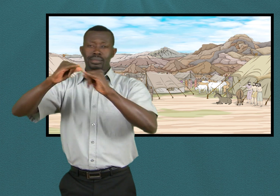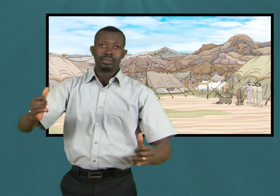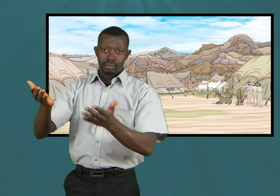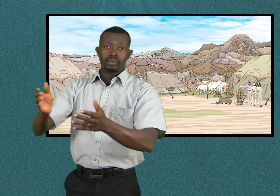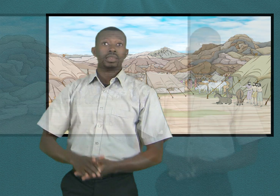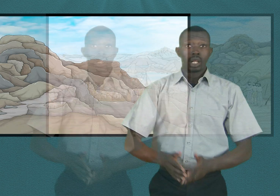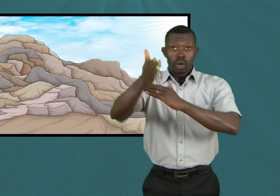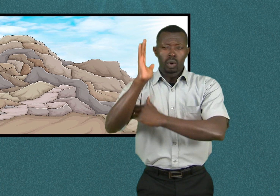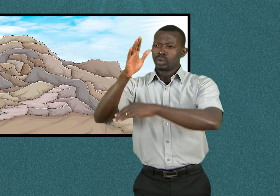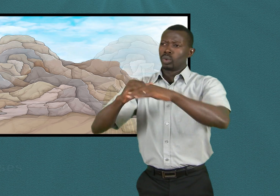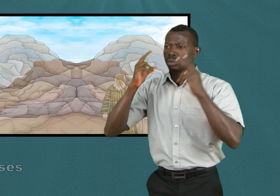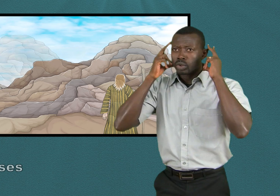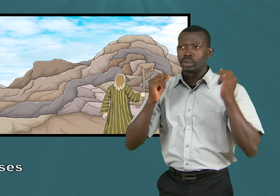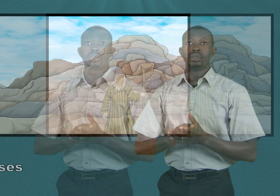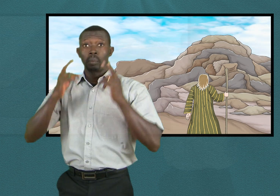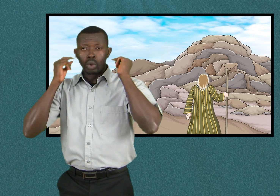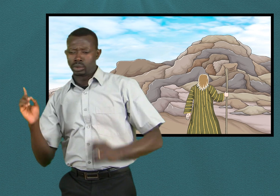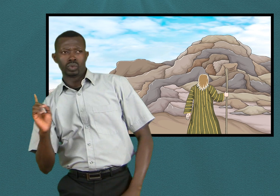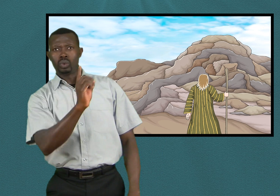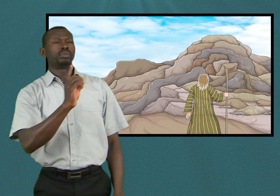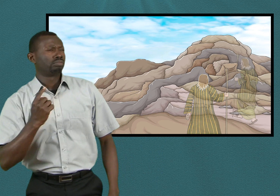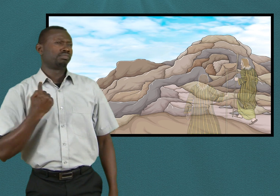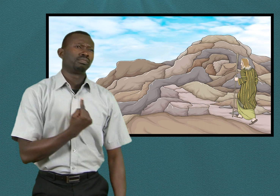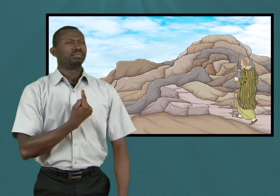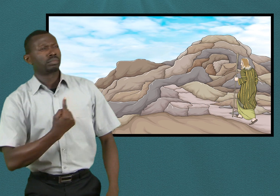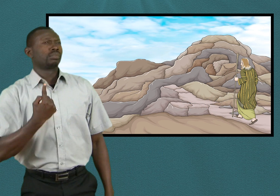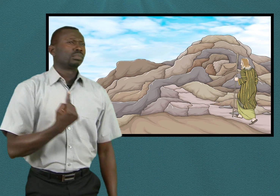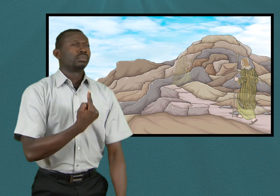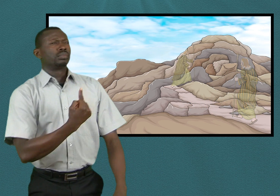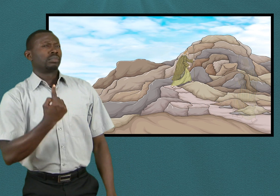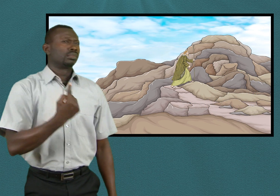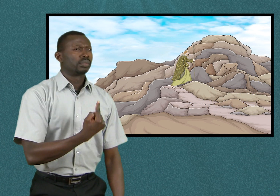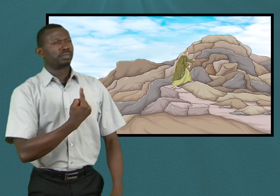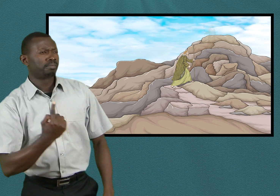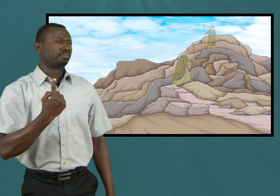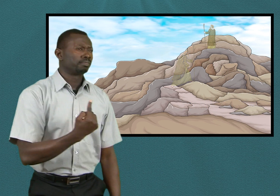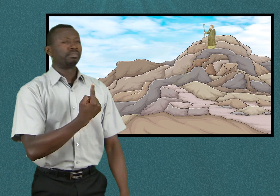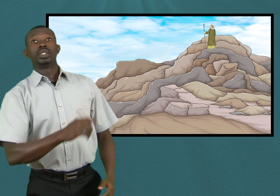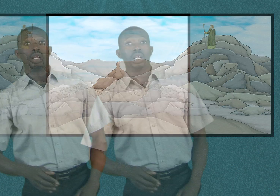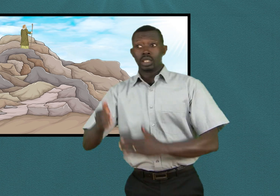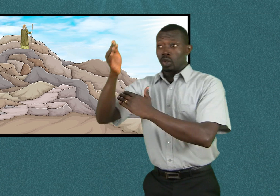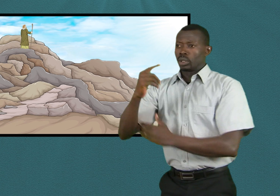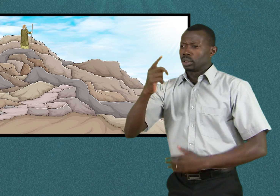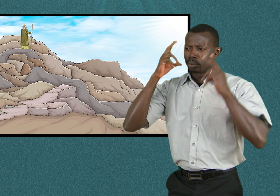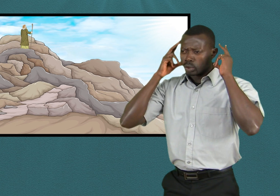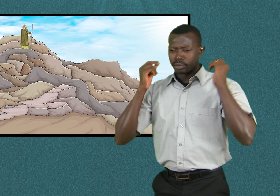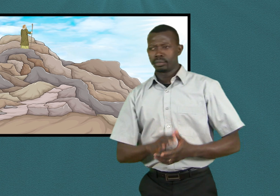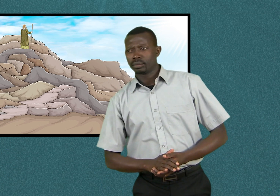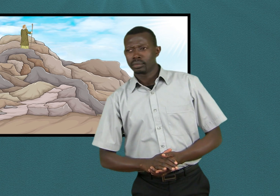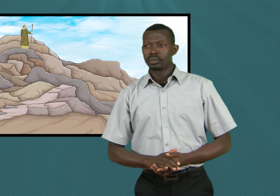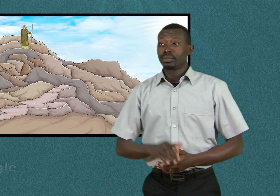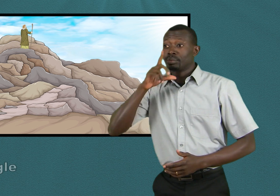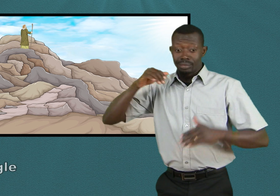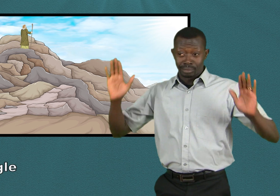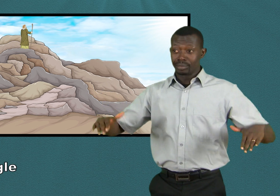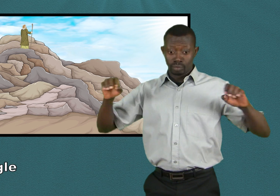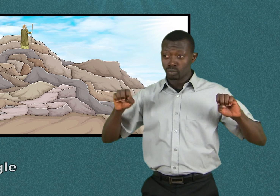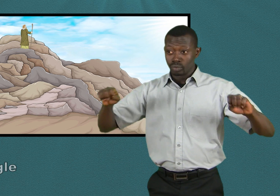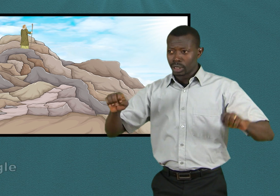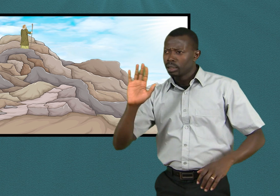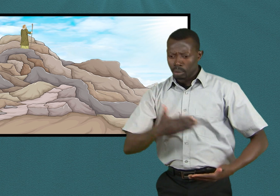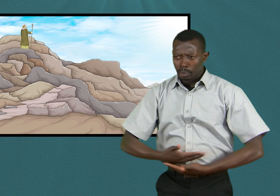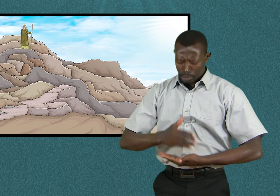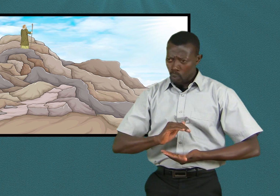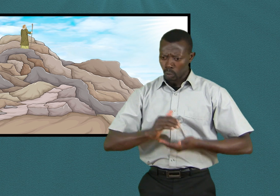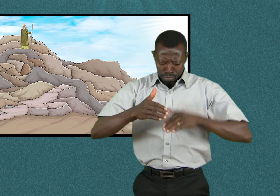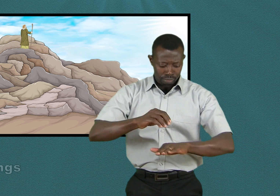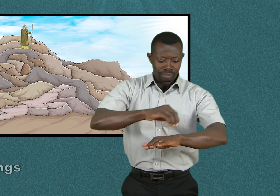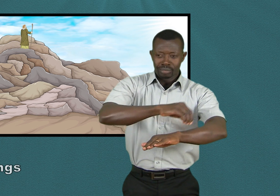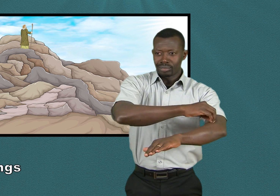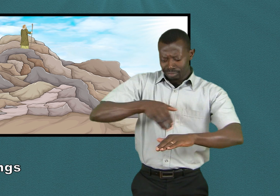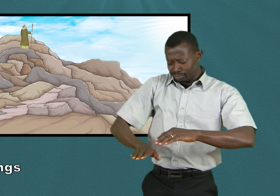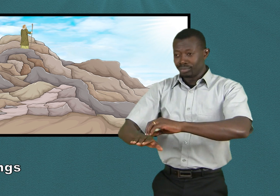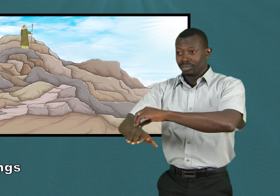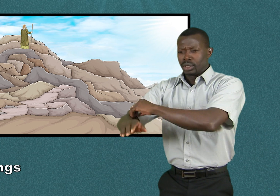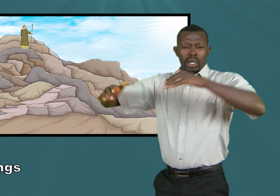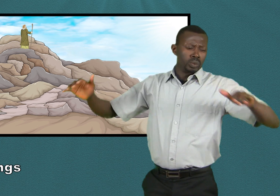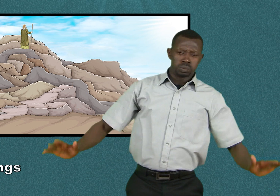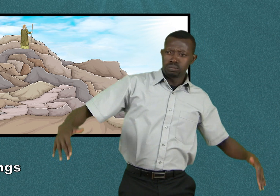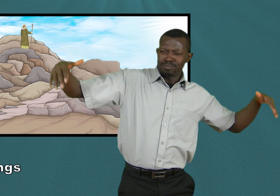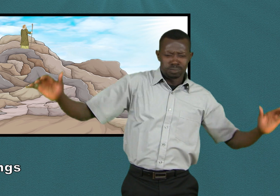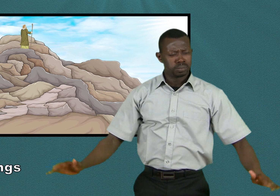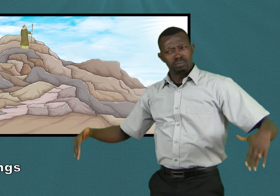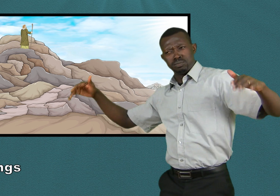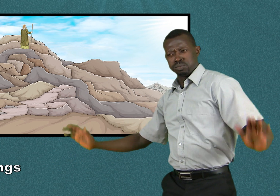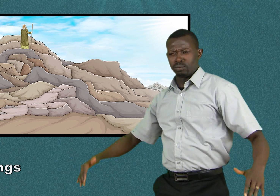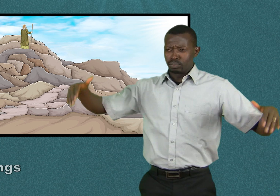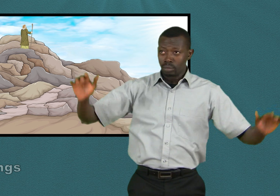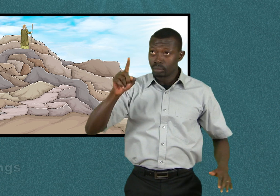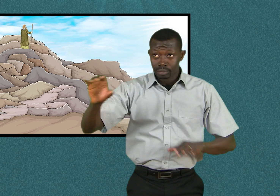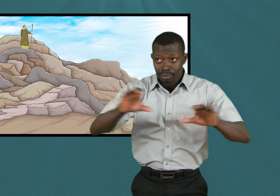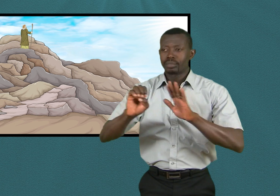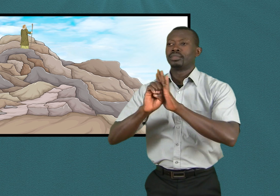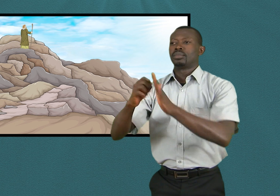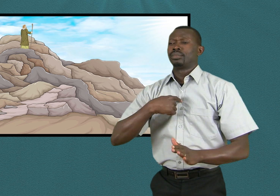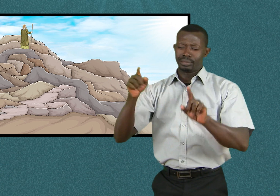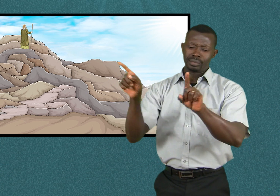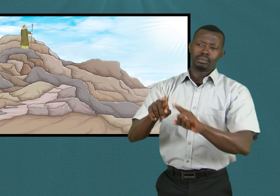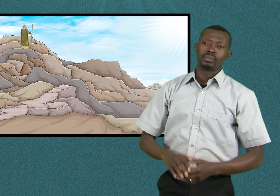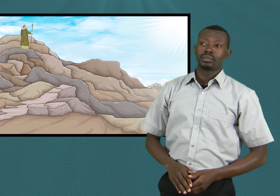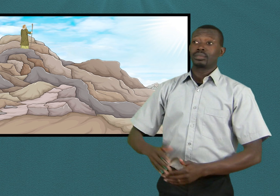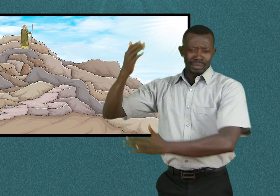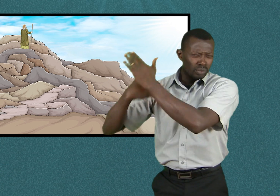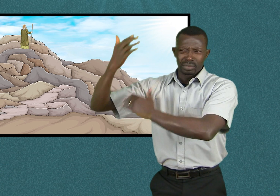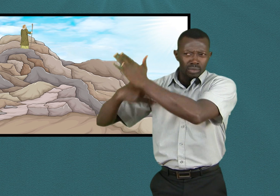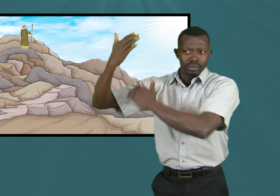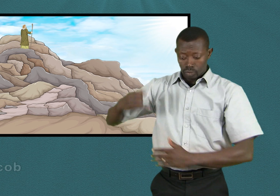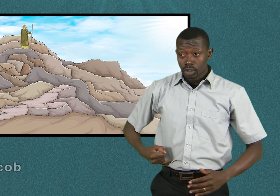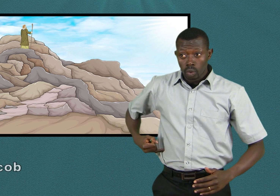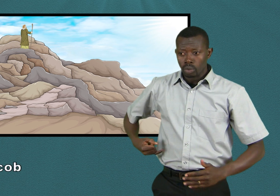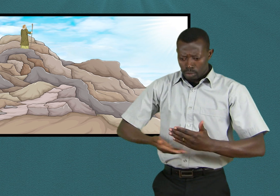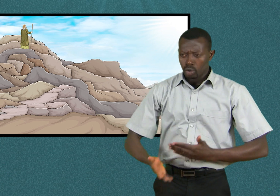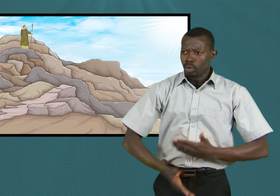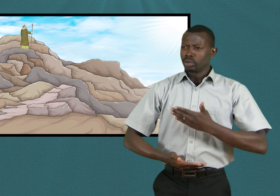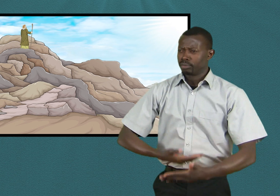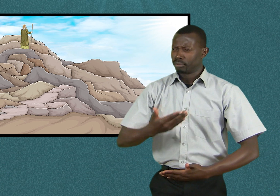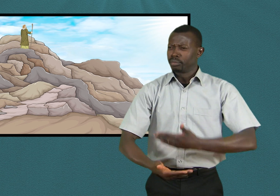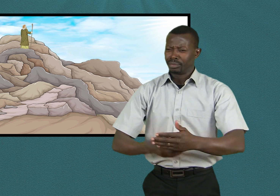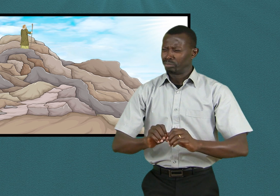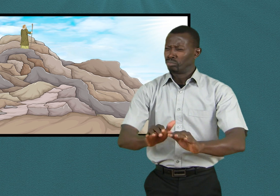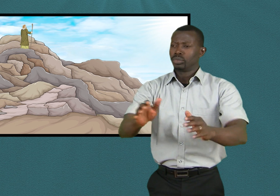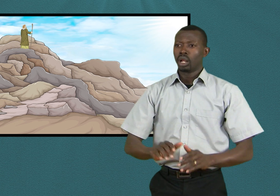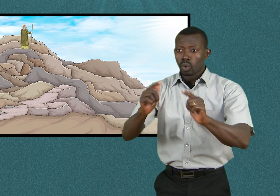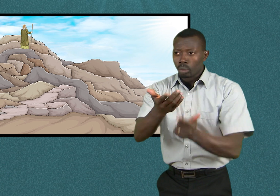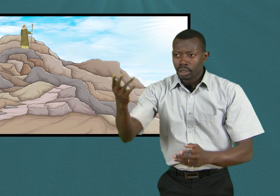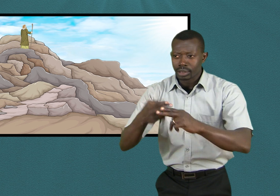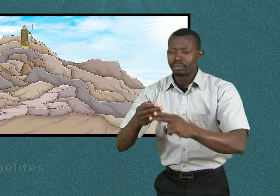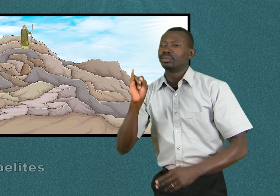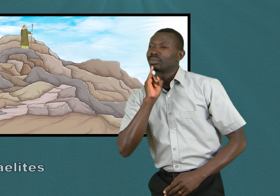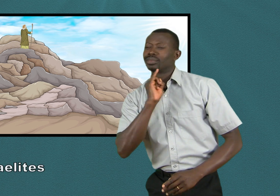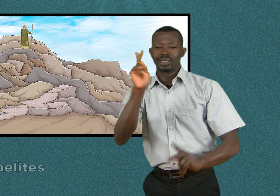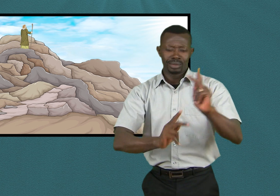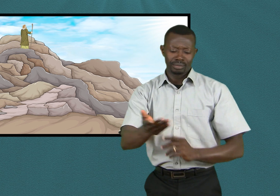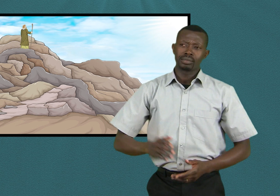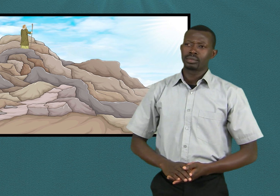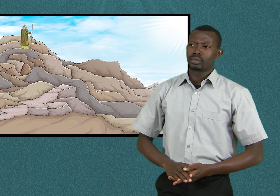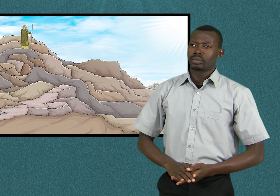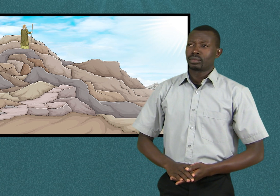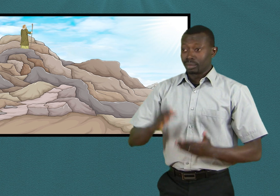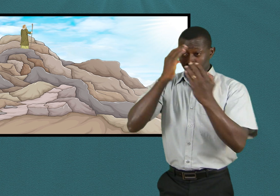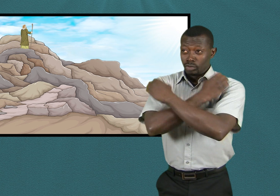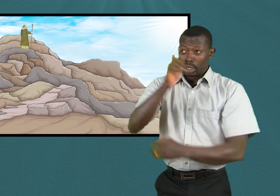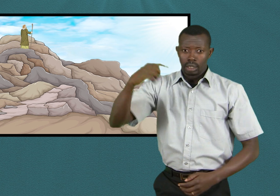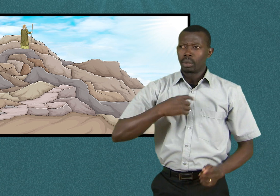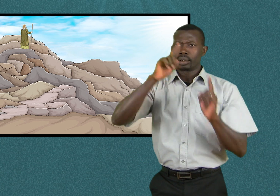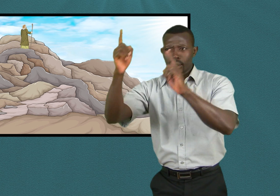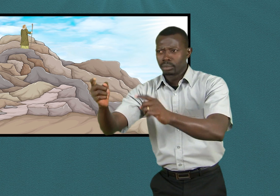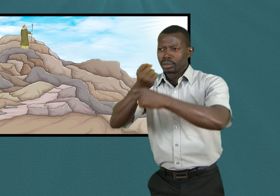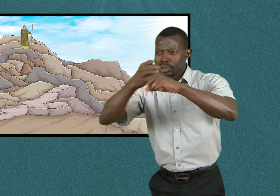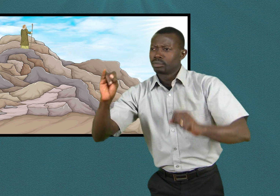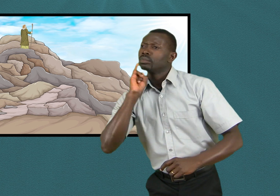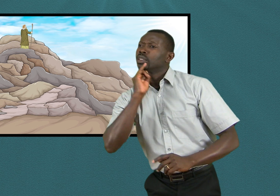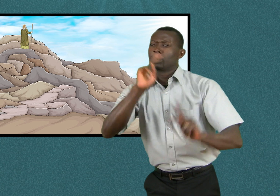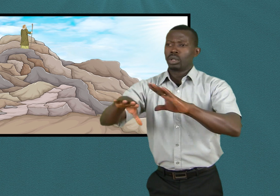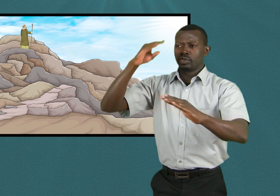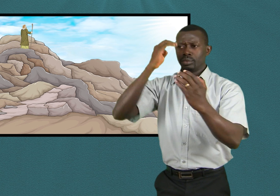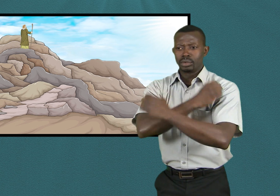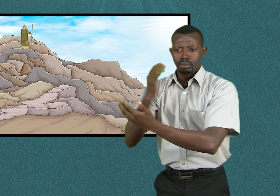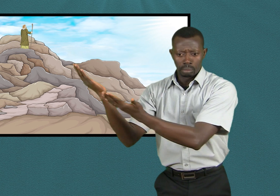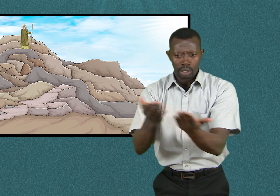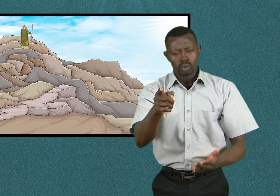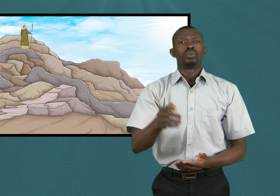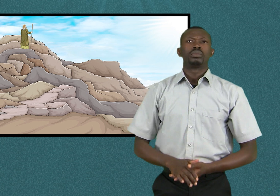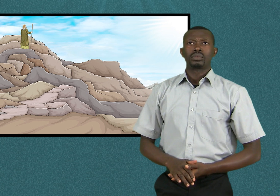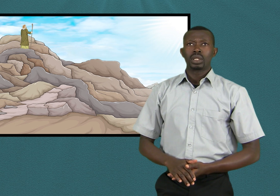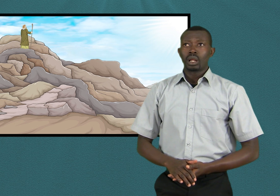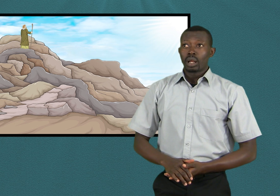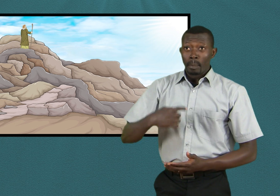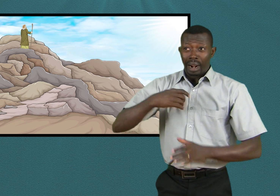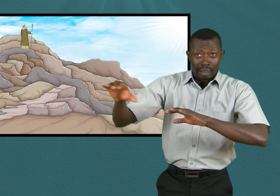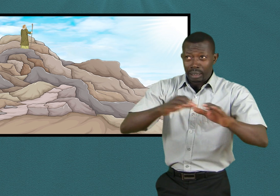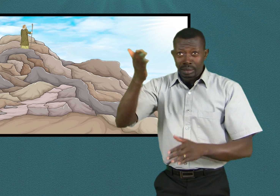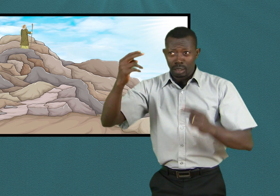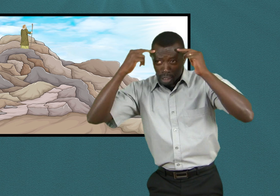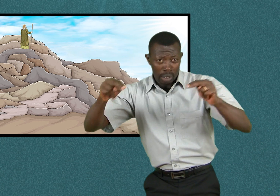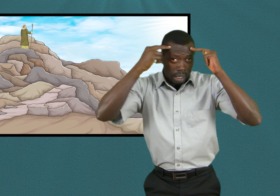Then Moses went up to God, and the LORD called to him from the mountain, “This is what you are to tell the house of Jacob and explain to the sons of Israel: ‘You have seen for yourselves what I did to Egypt, and how I carried you on eagles’ wings and brought you to Myself.